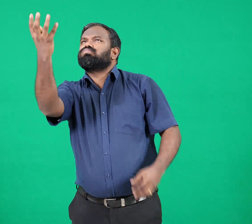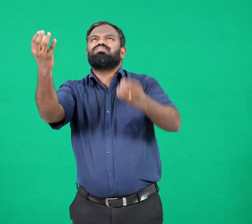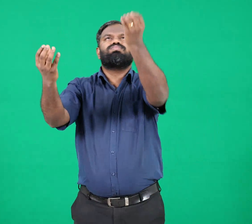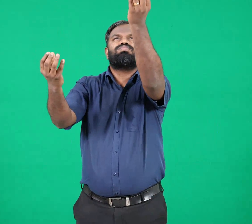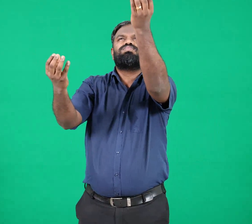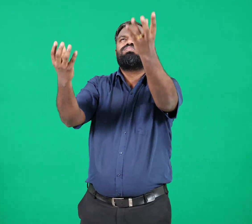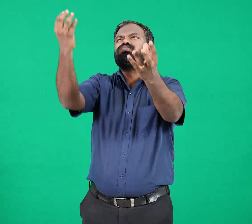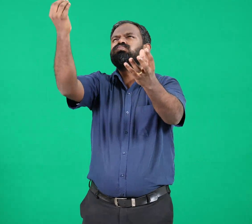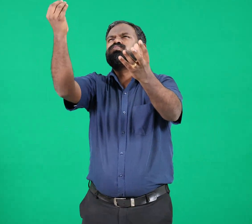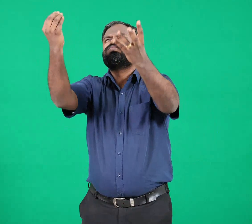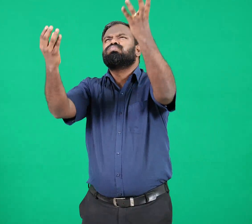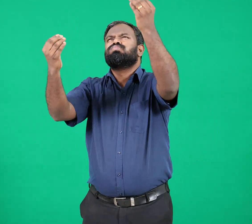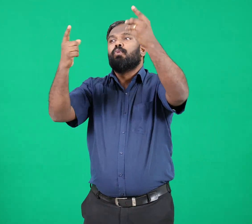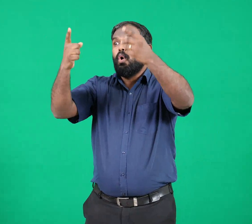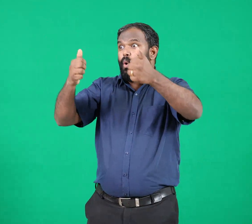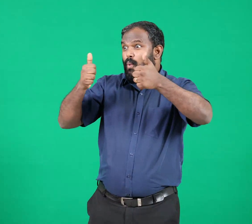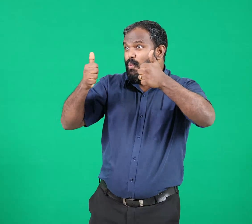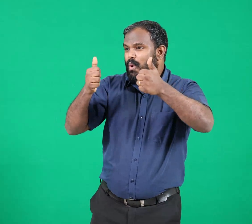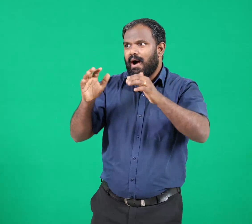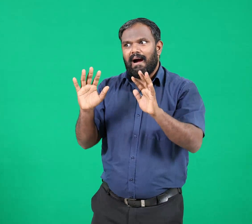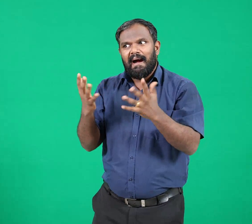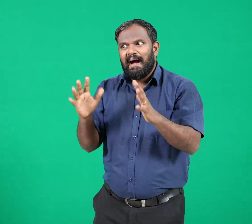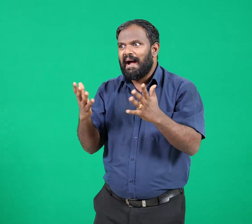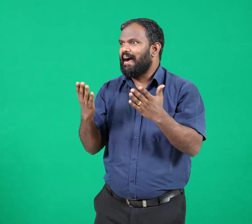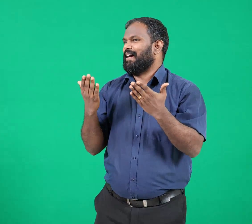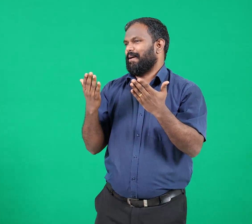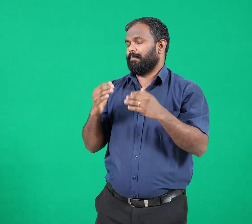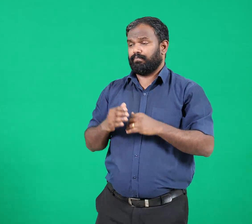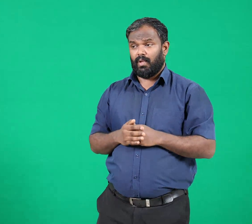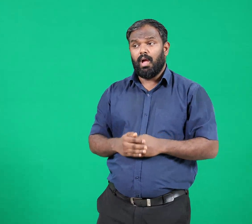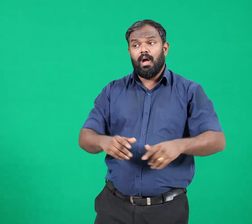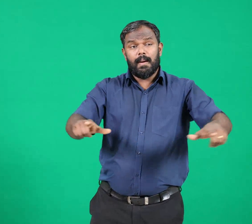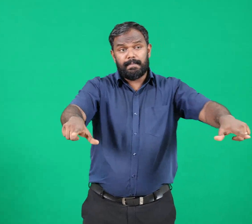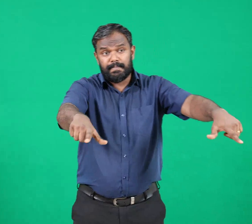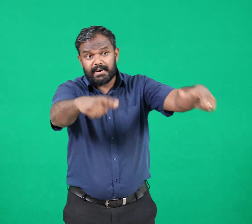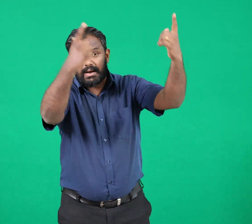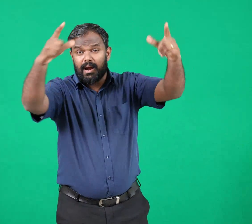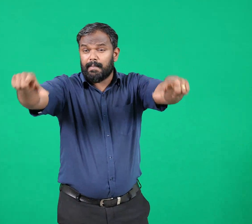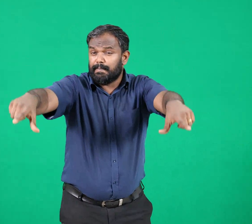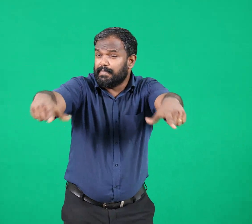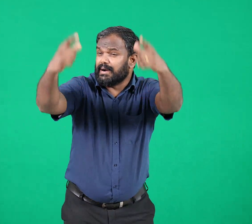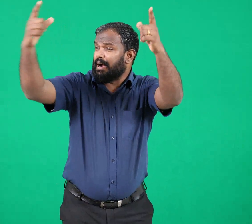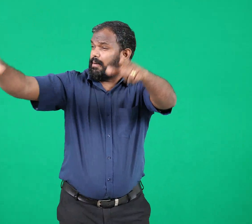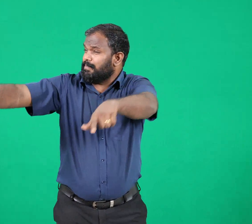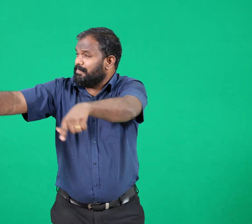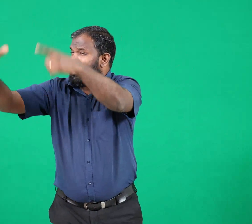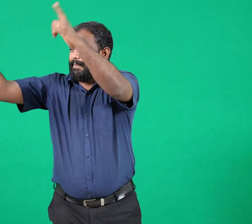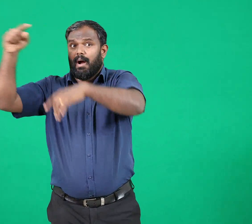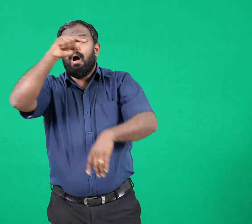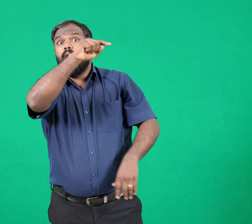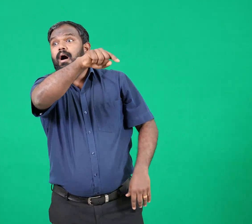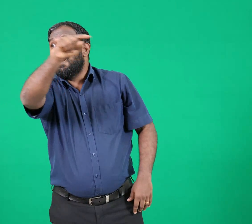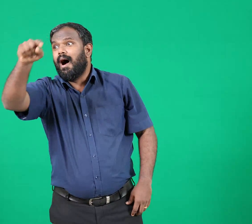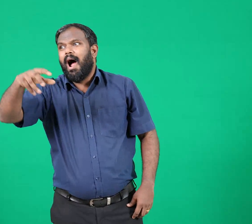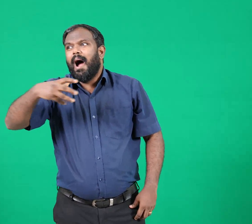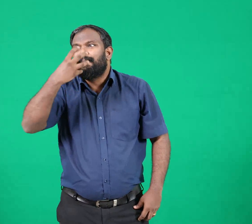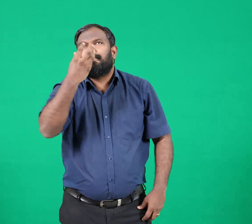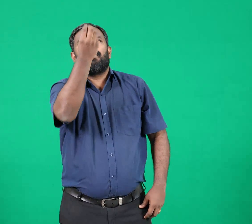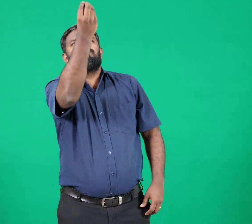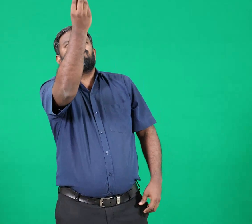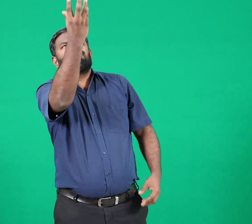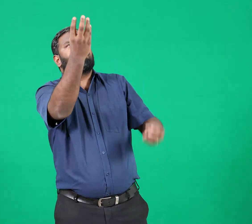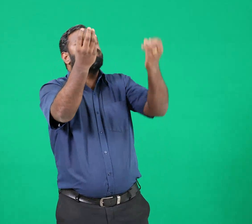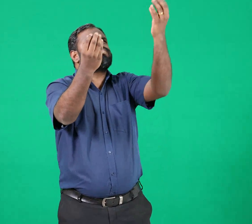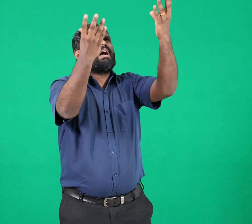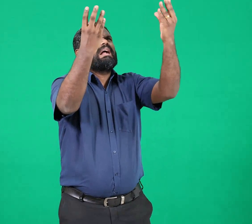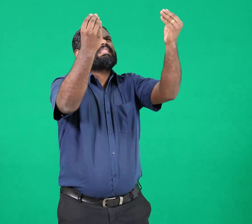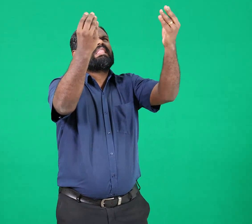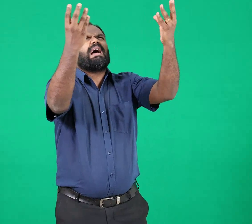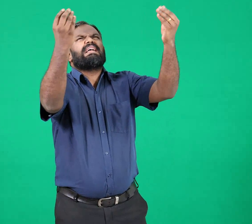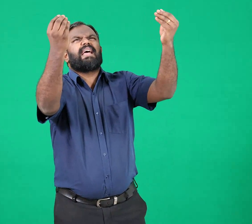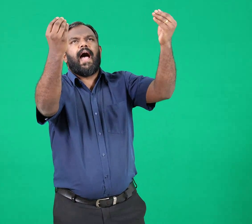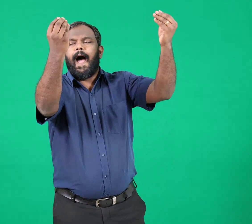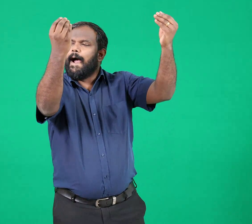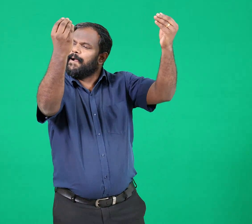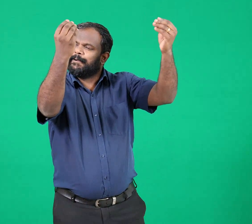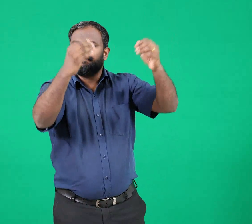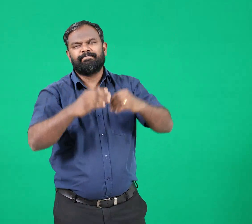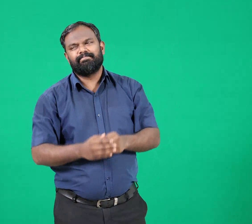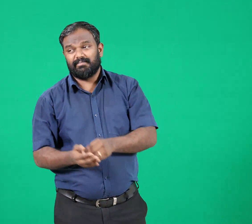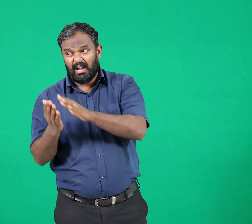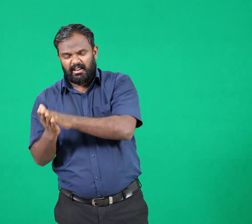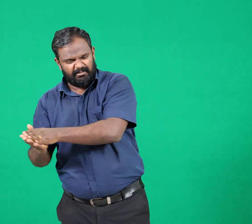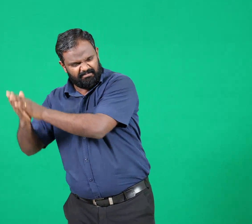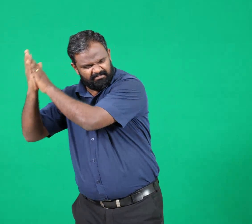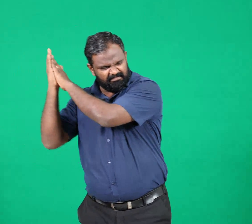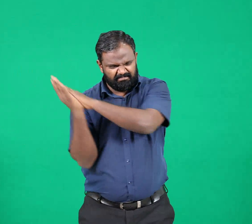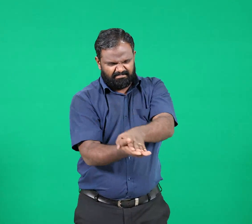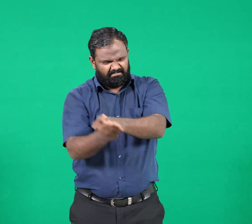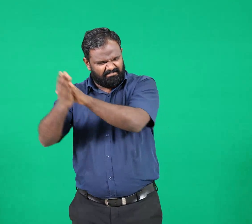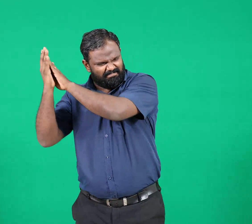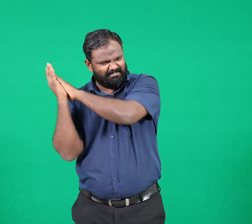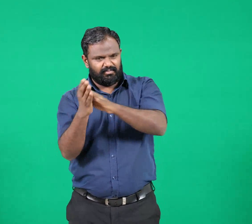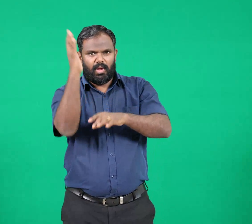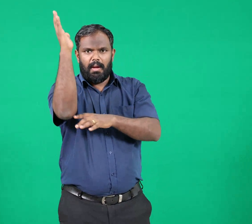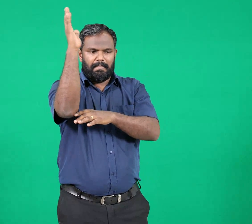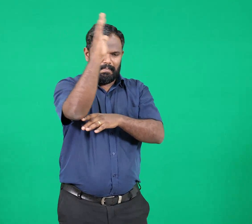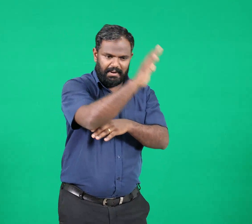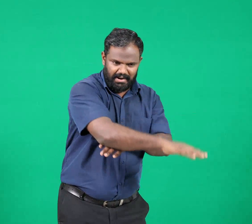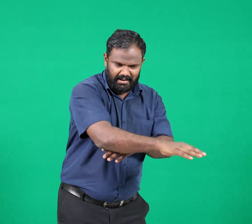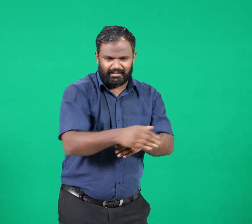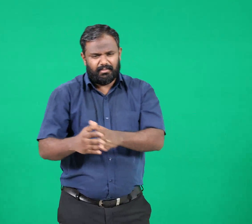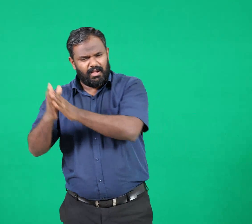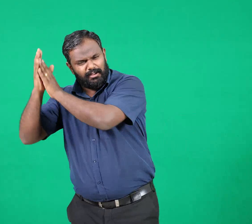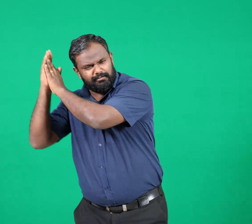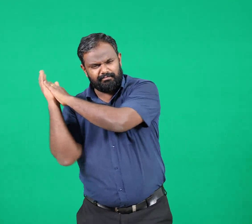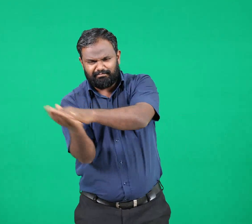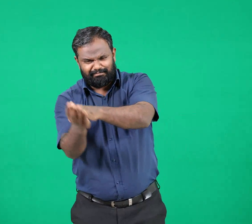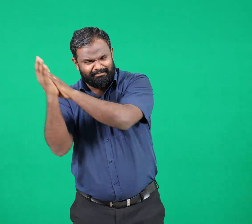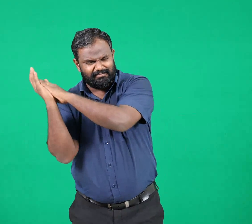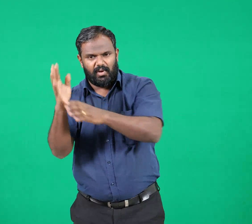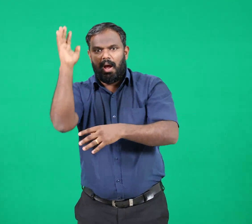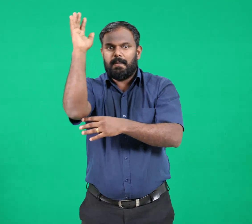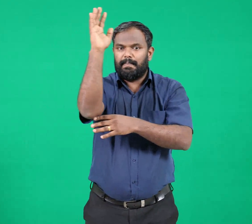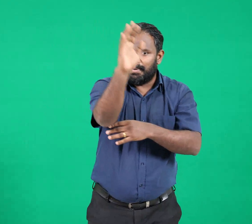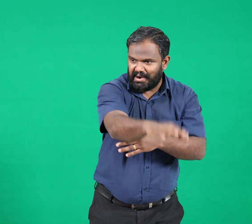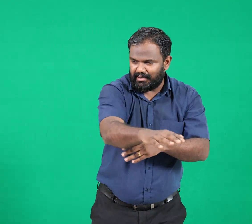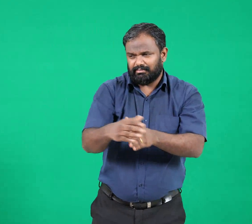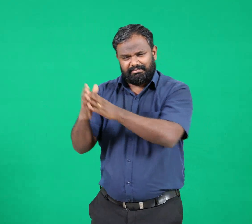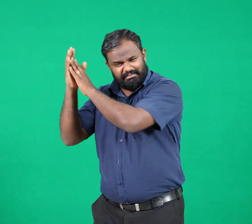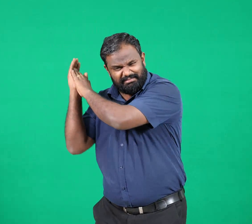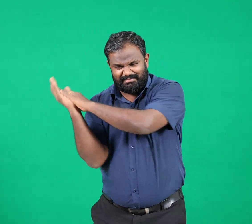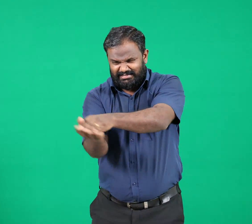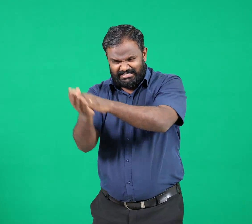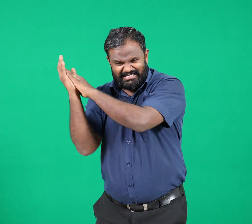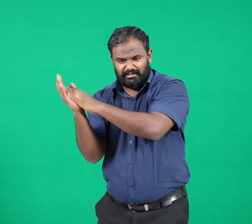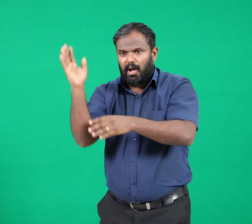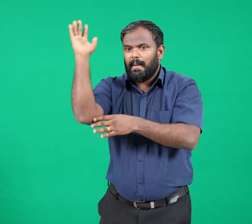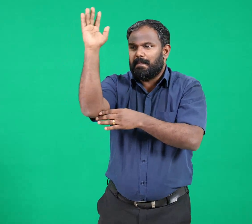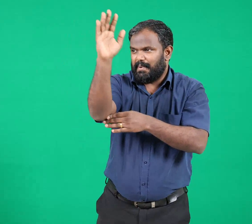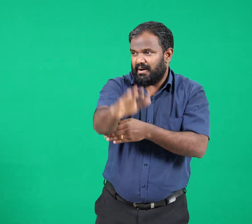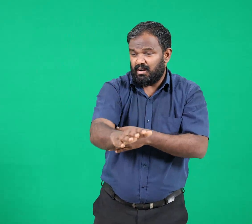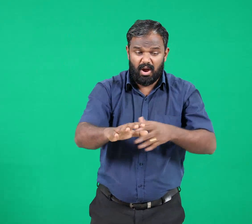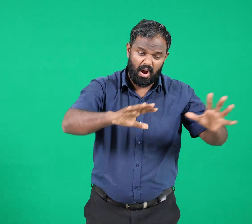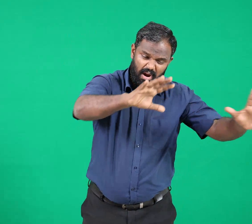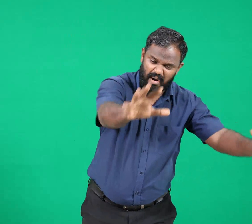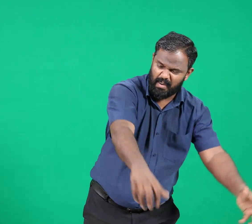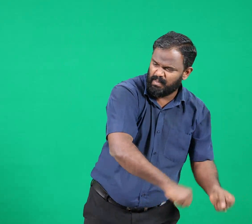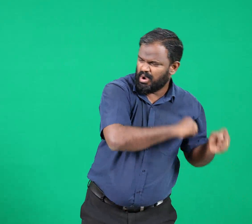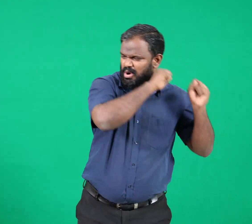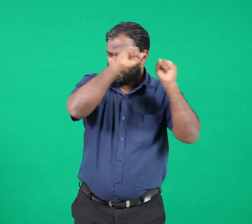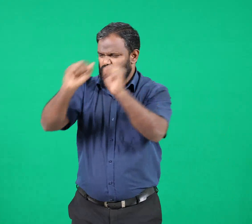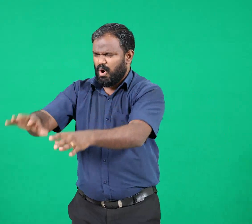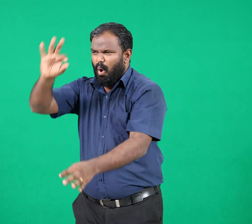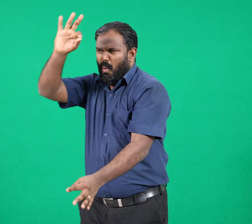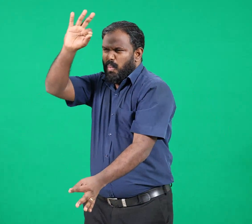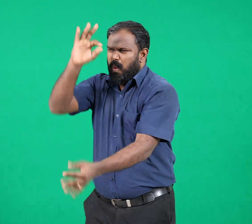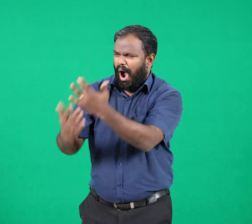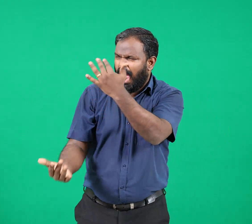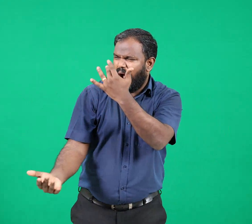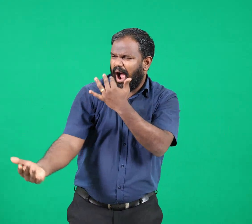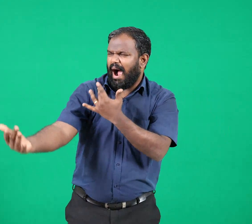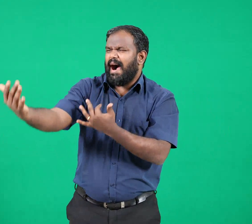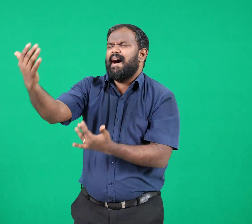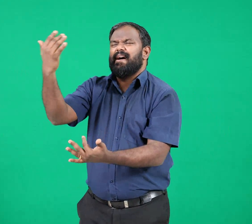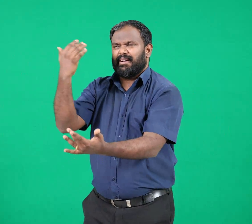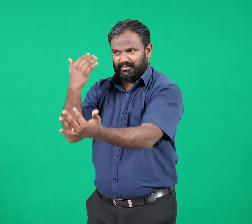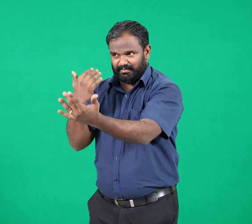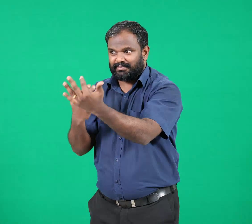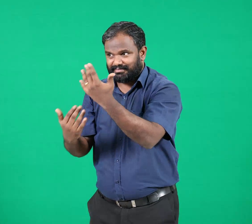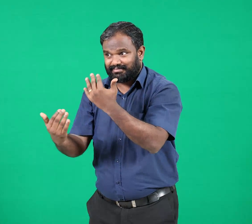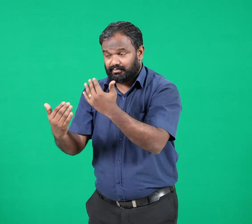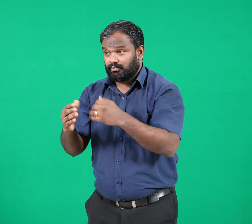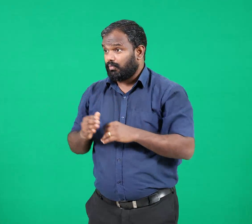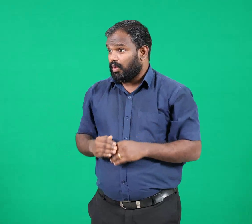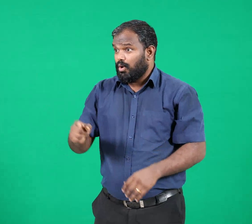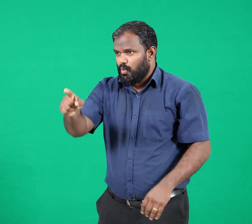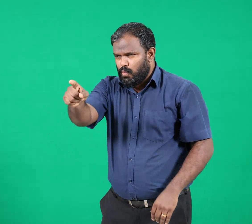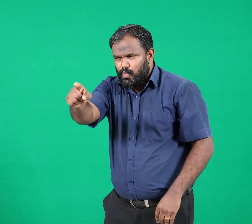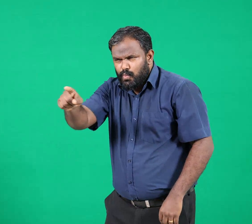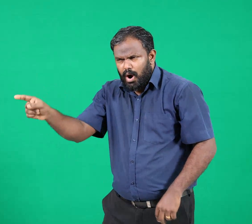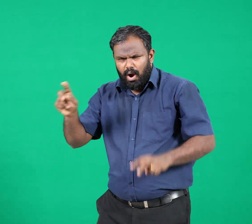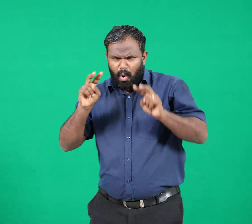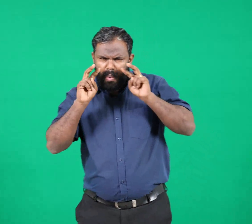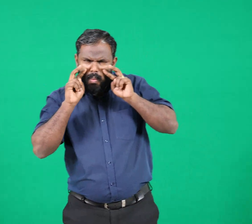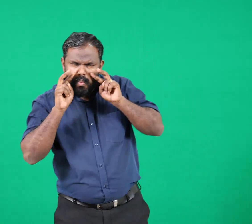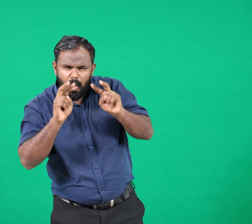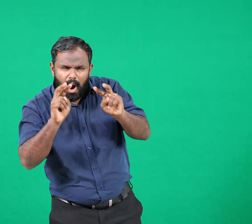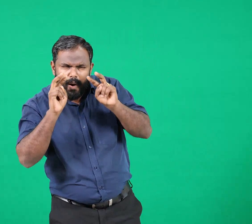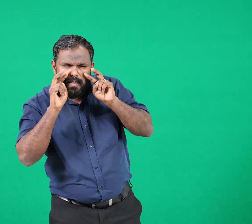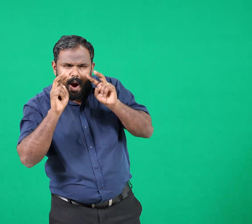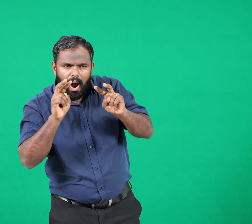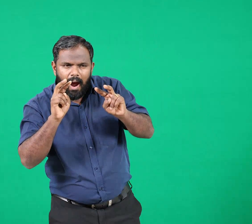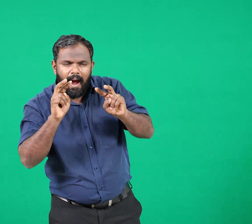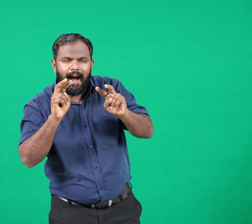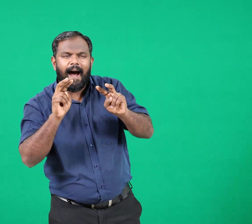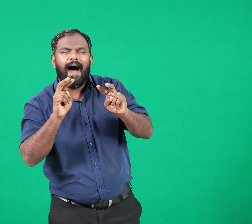Every tree that does not bear good fruit is cut down and thrown into the fire.